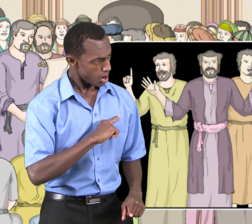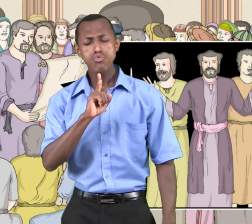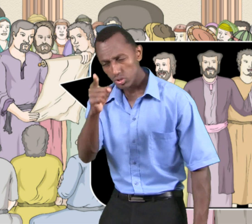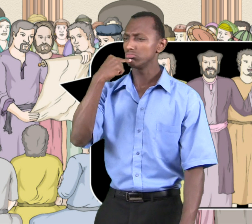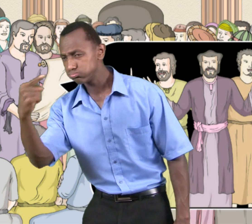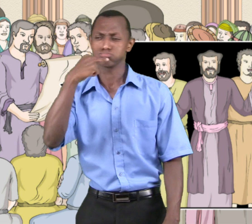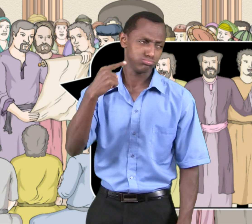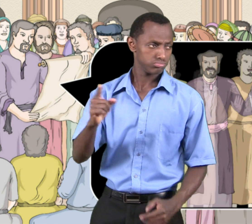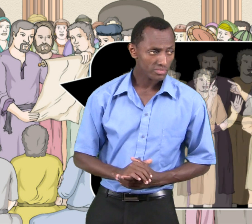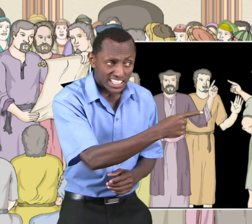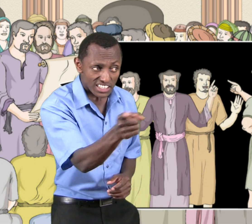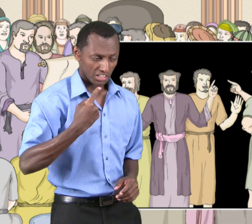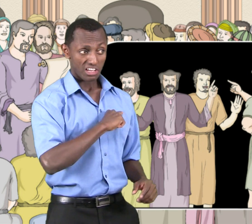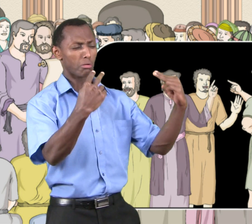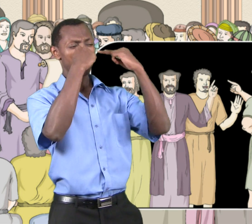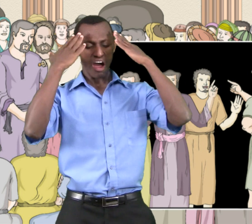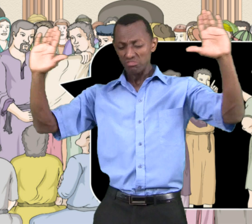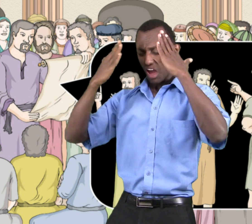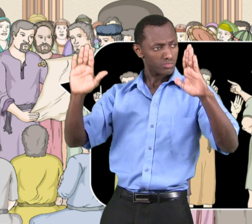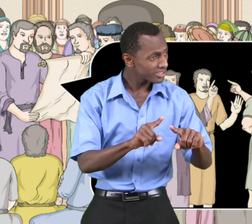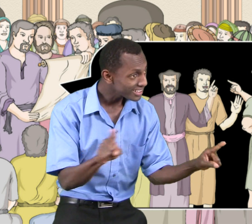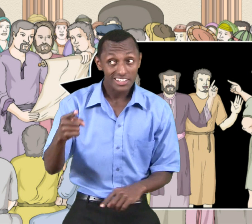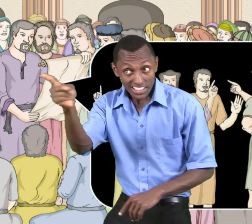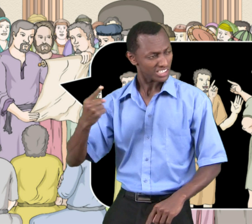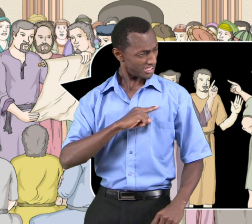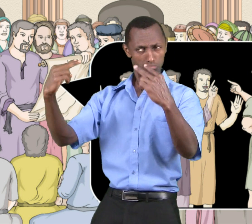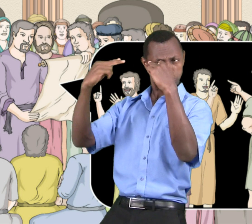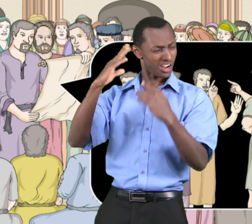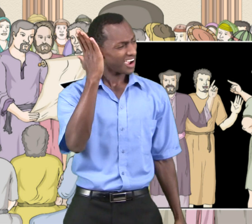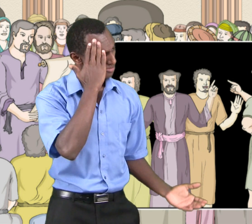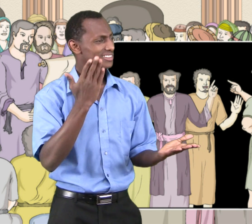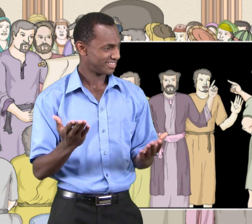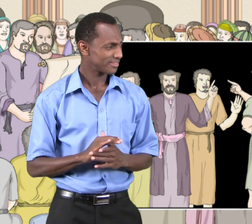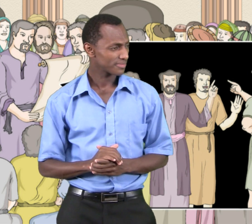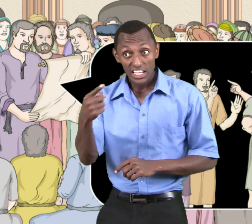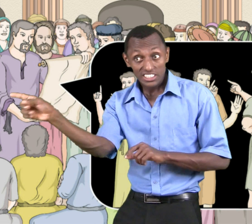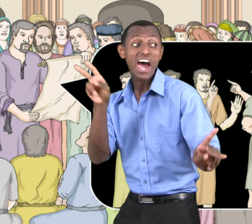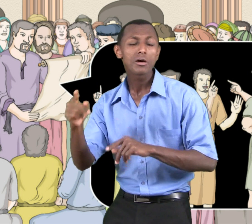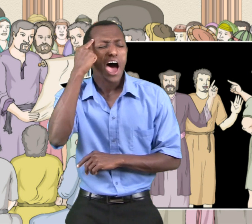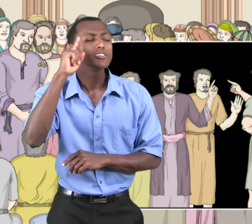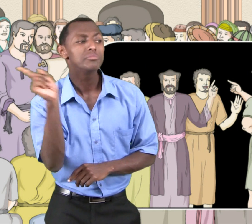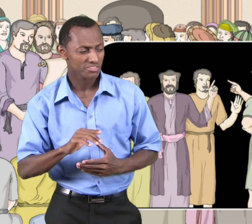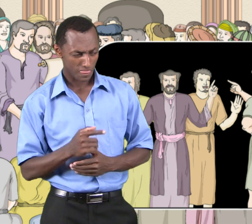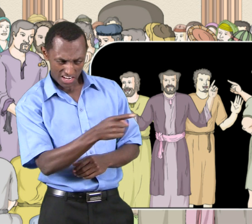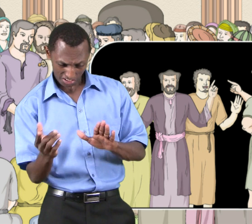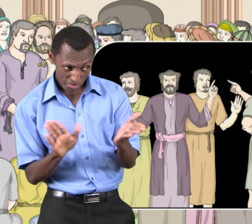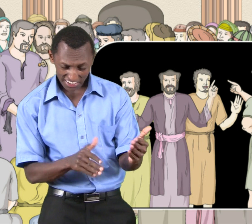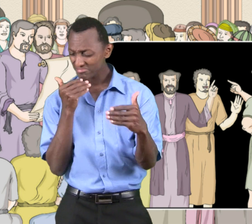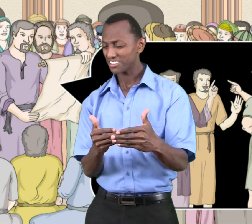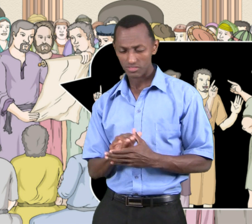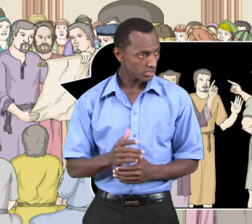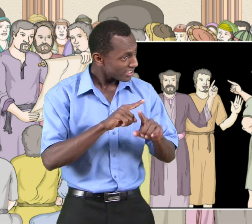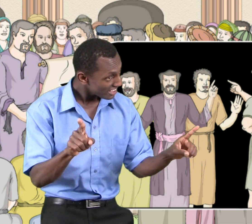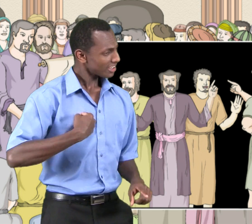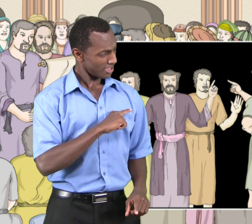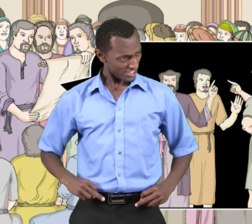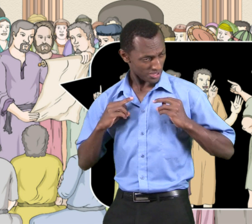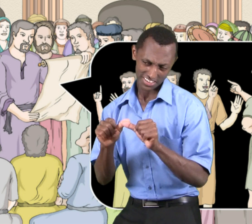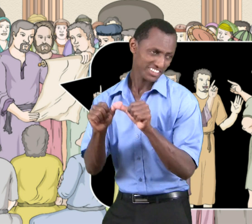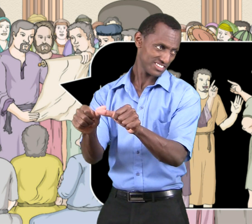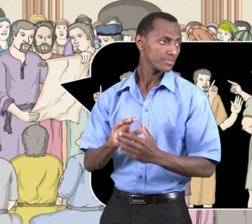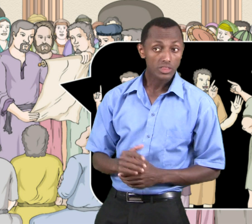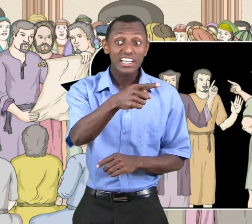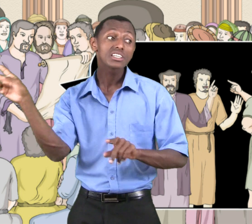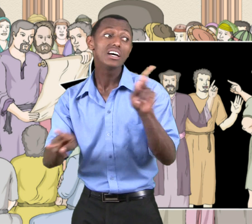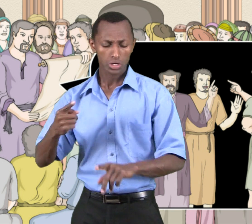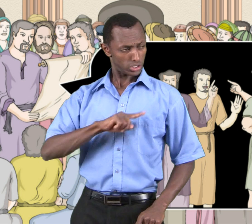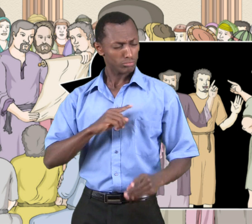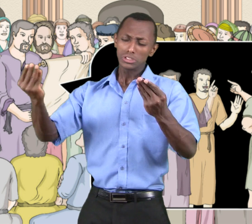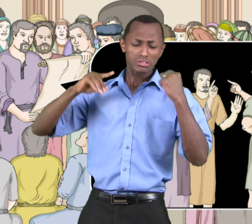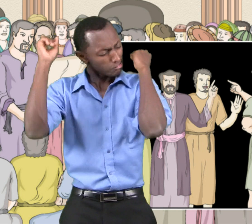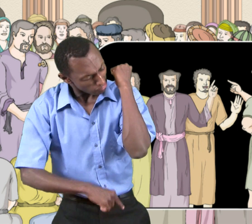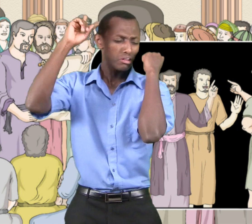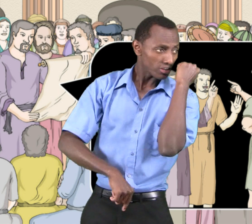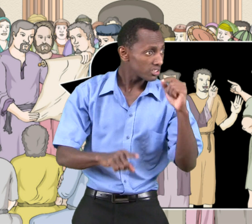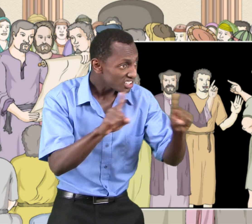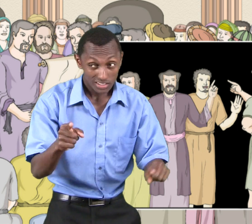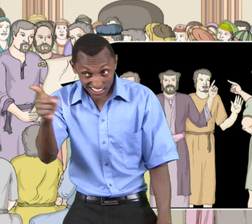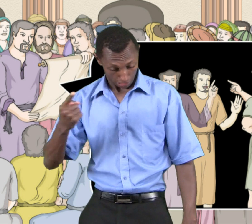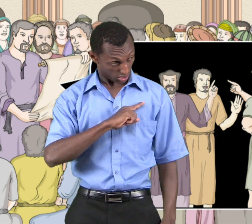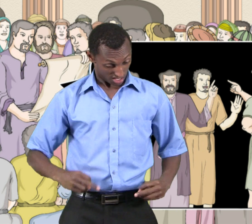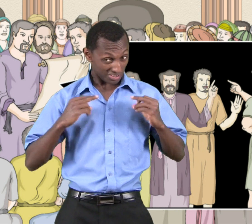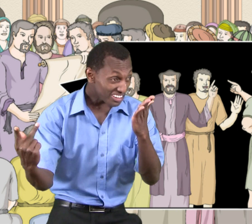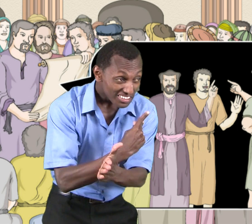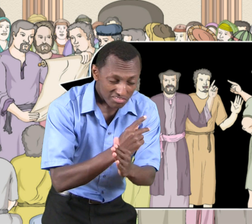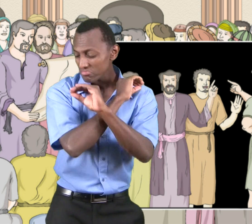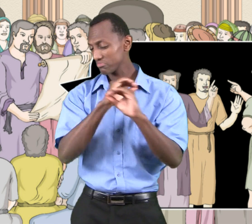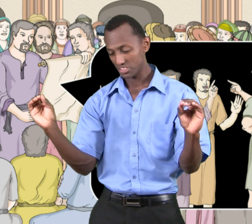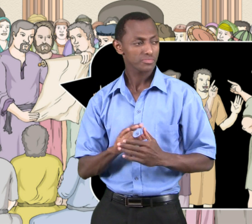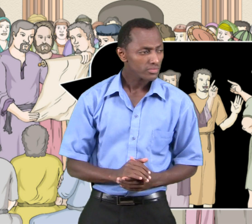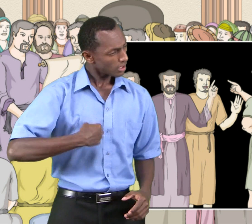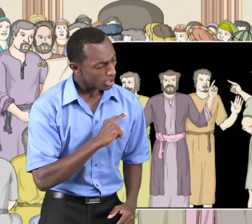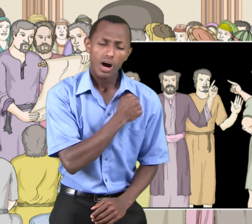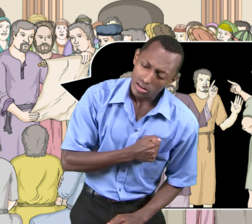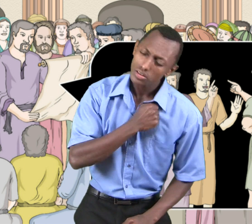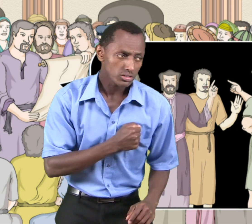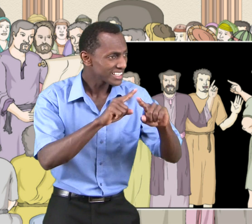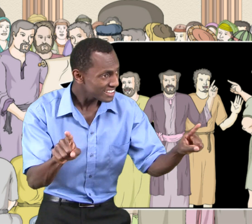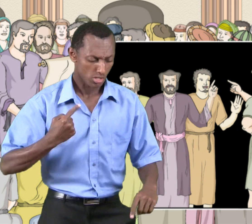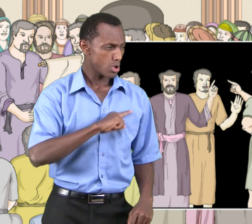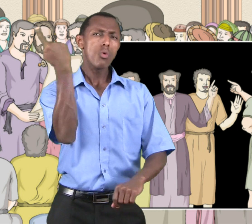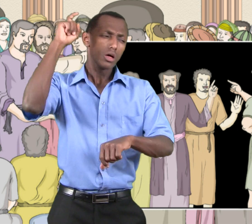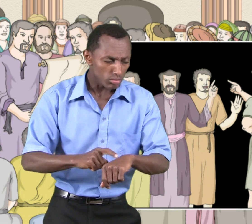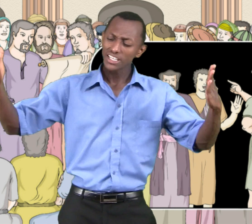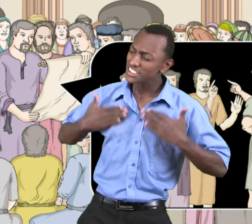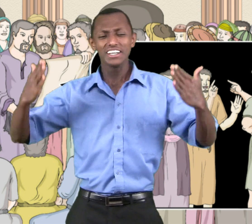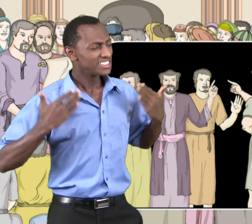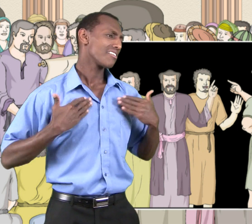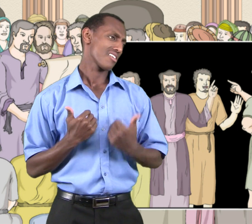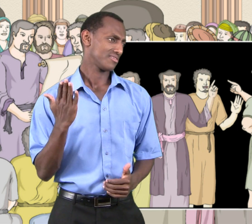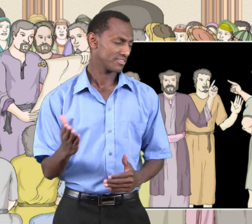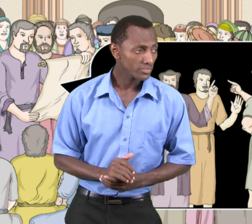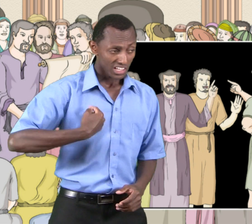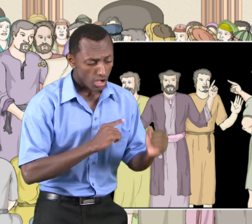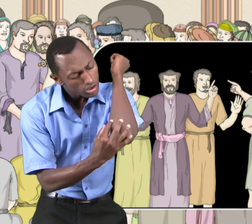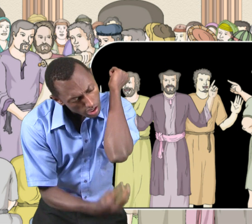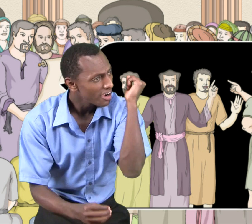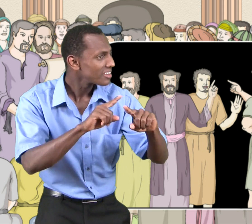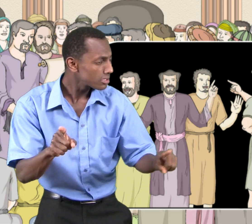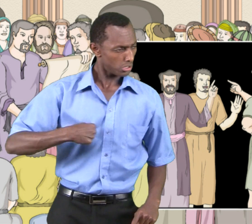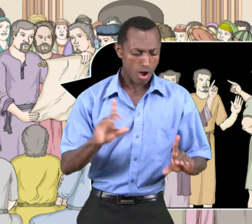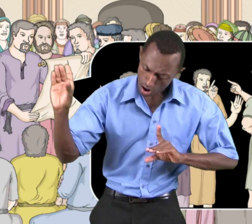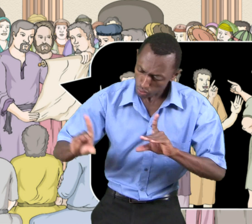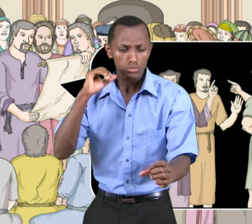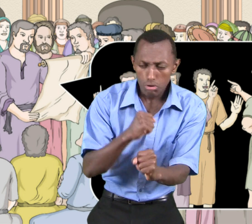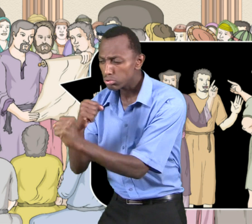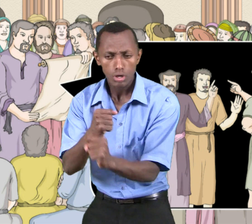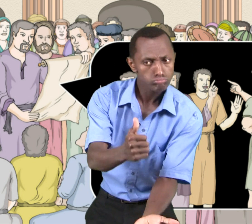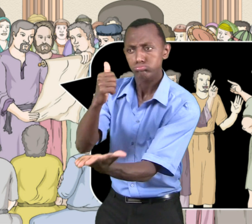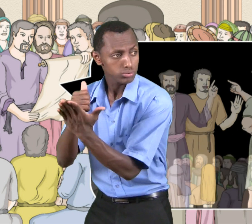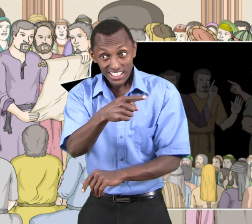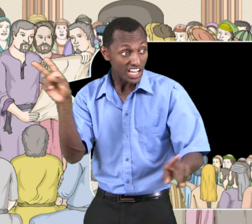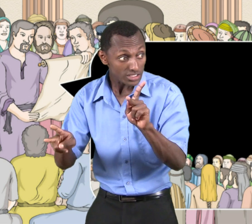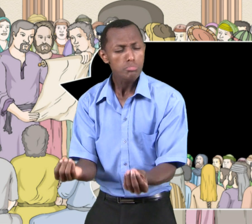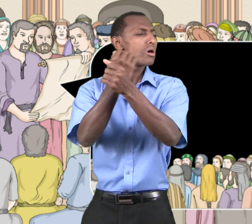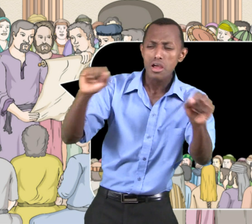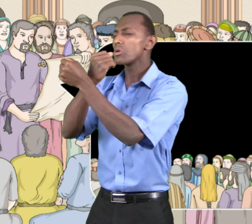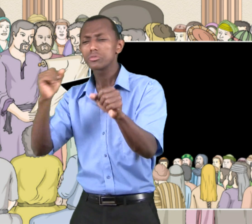dying, and yet we live on; punished, yet not killed; sorrowful, yet always rejoicing; poor, yet making many rich;